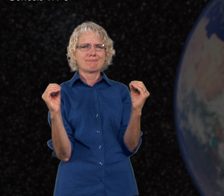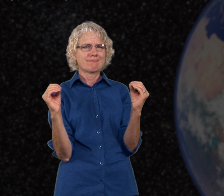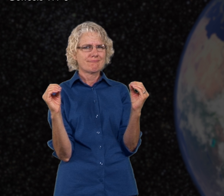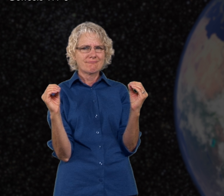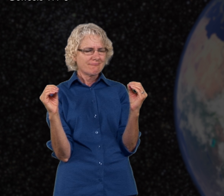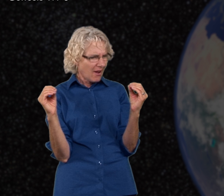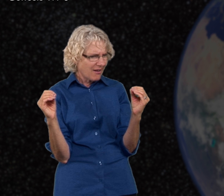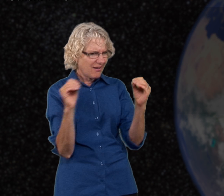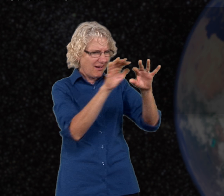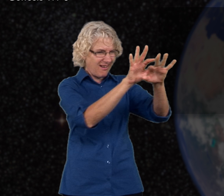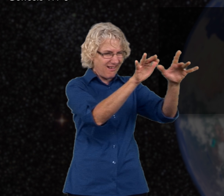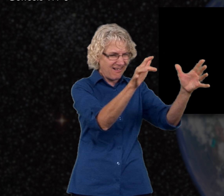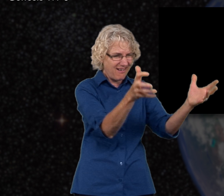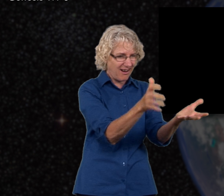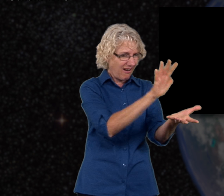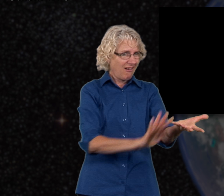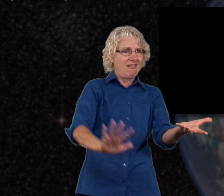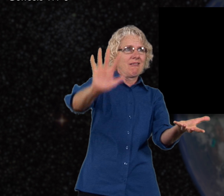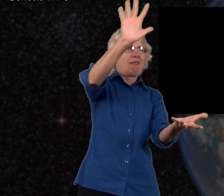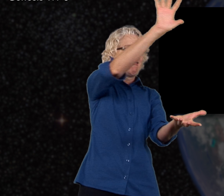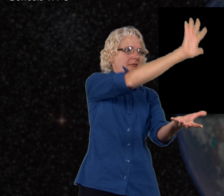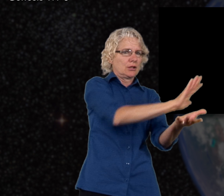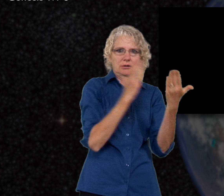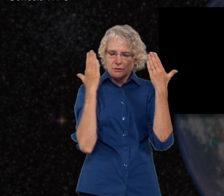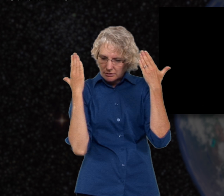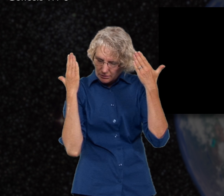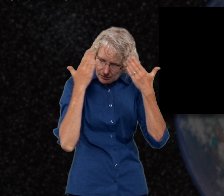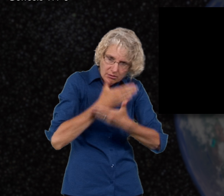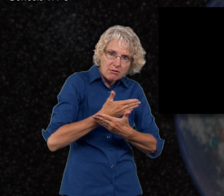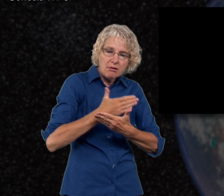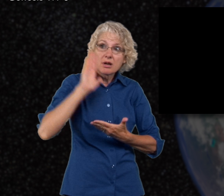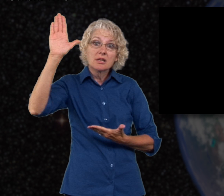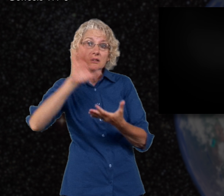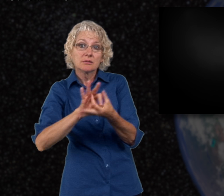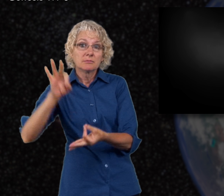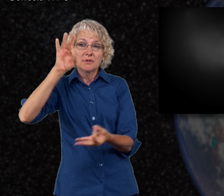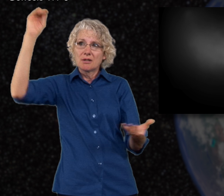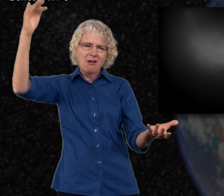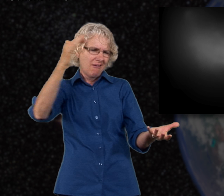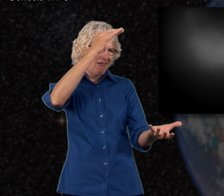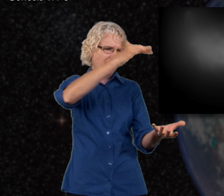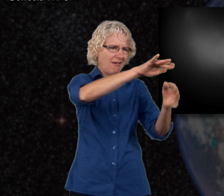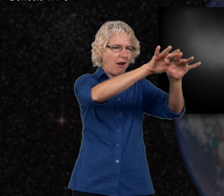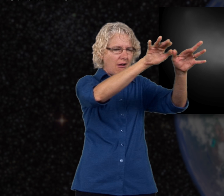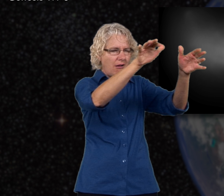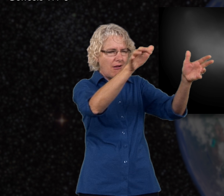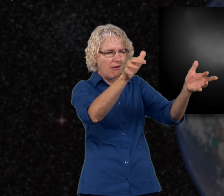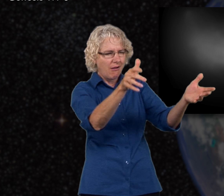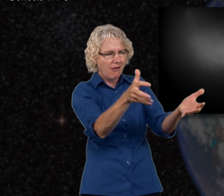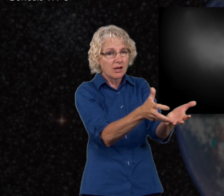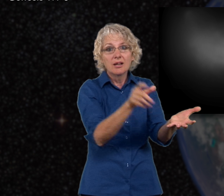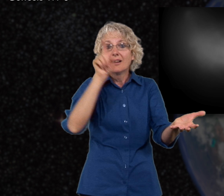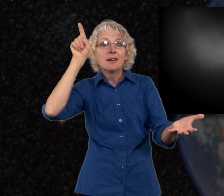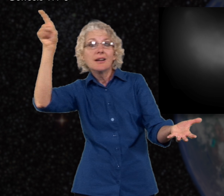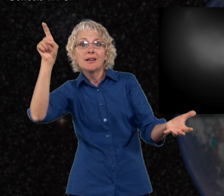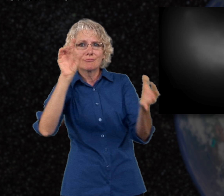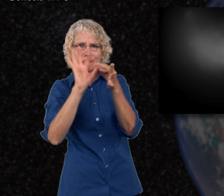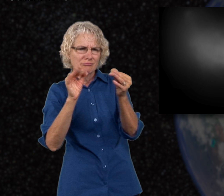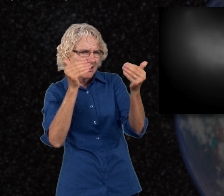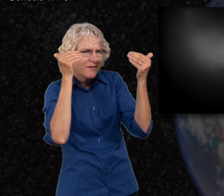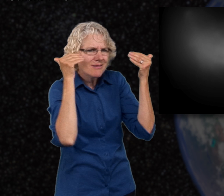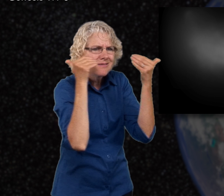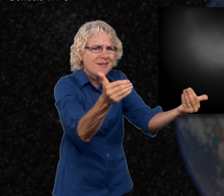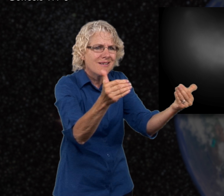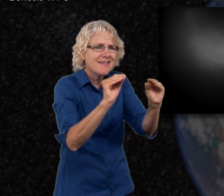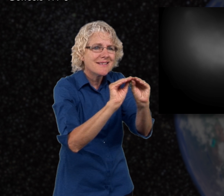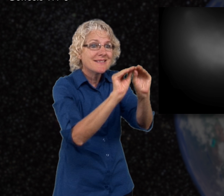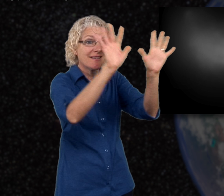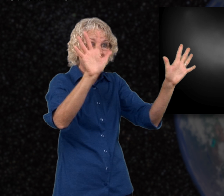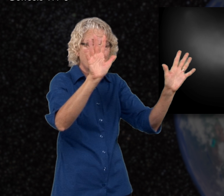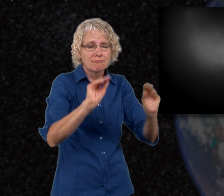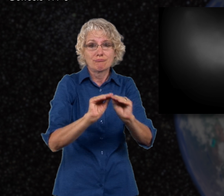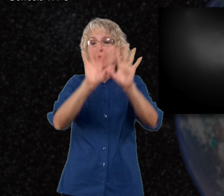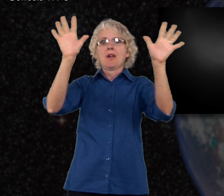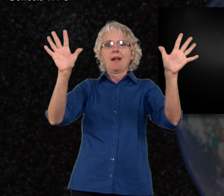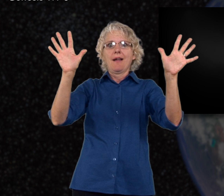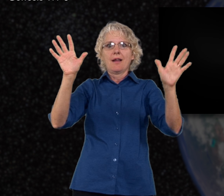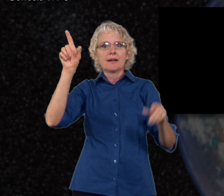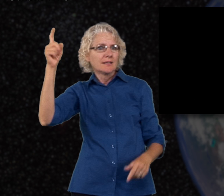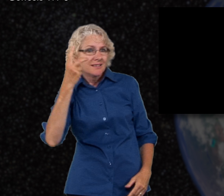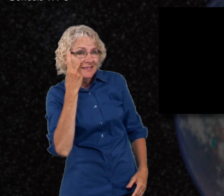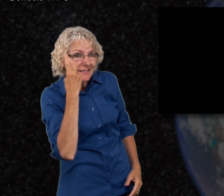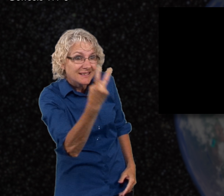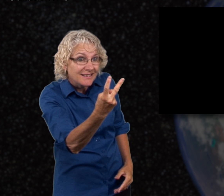Now the earth was formless and void, and darkness was over the surface of the deep. And the Spirit of God was hovering over the surface of the waters.